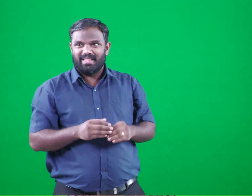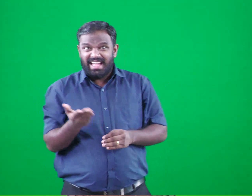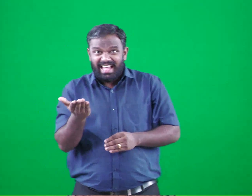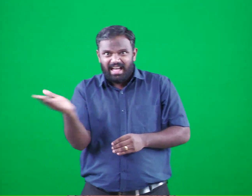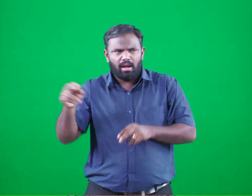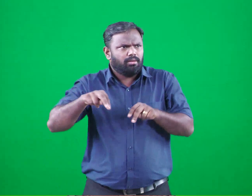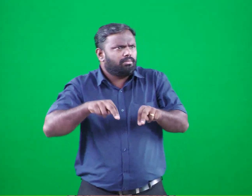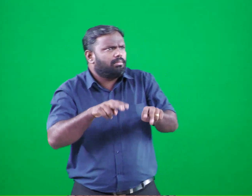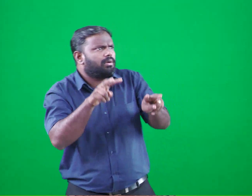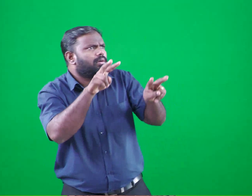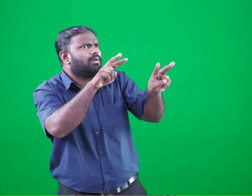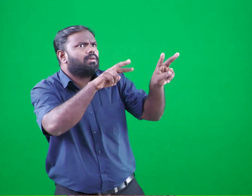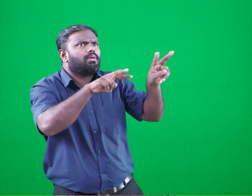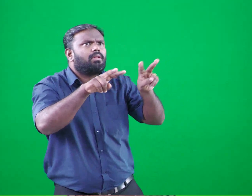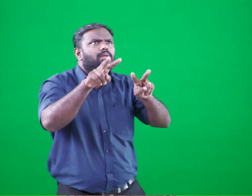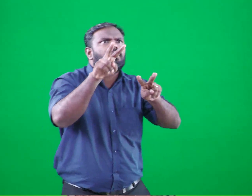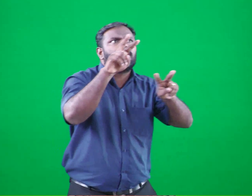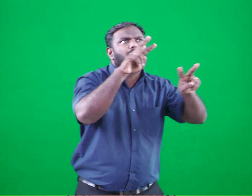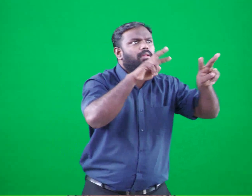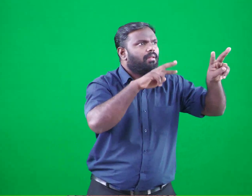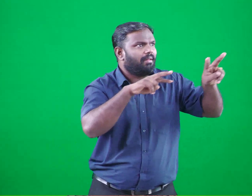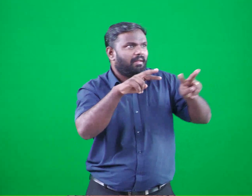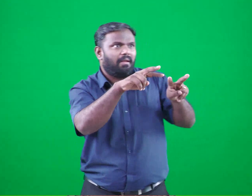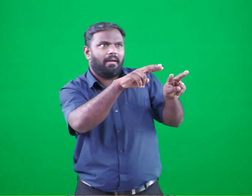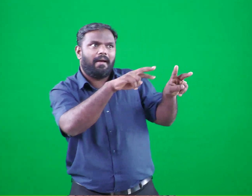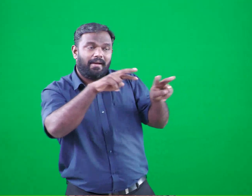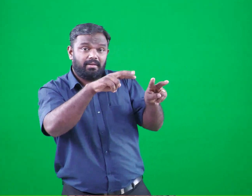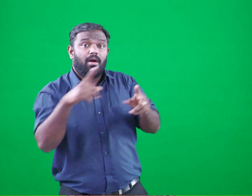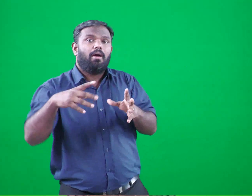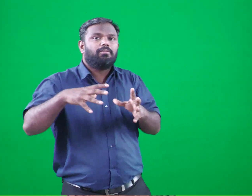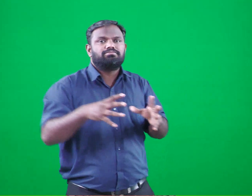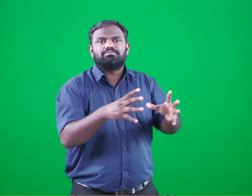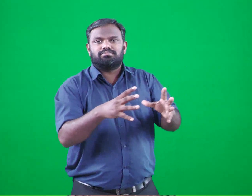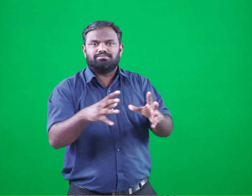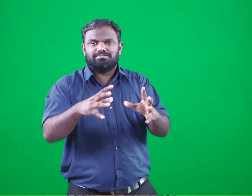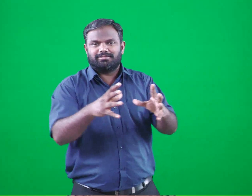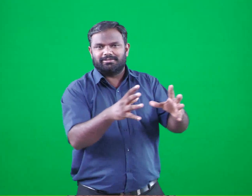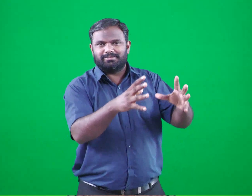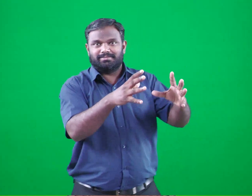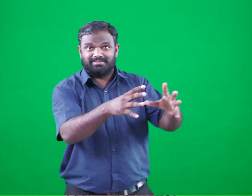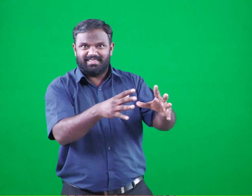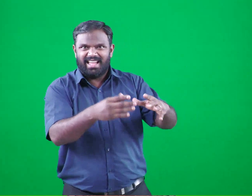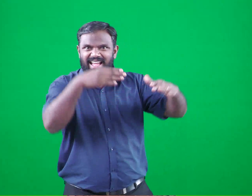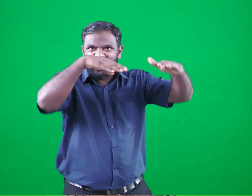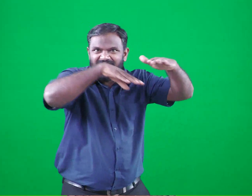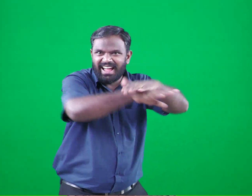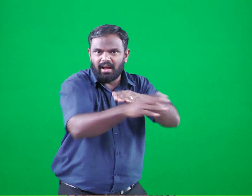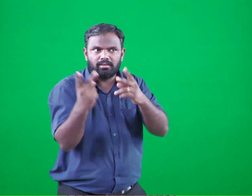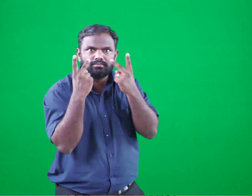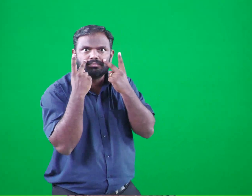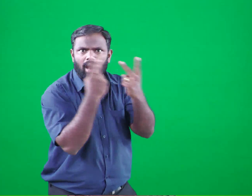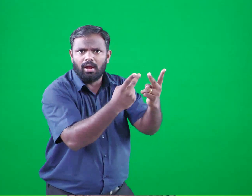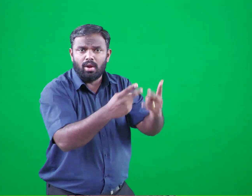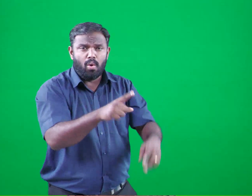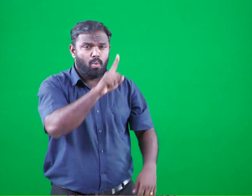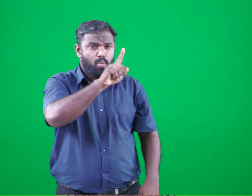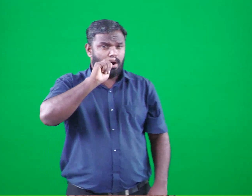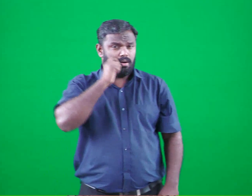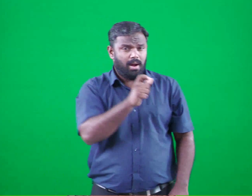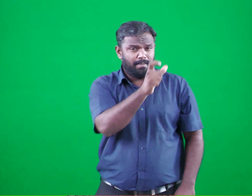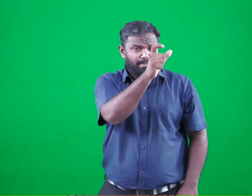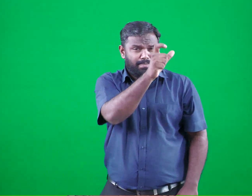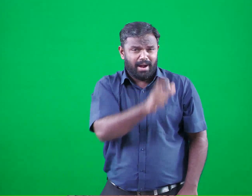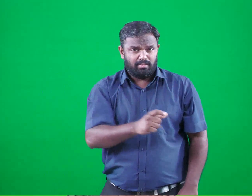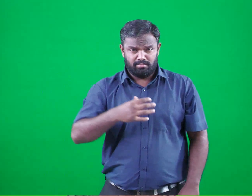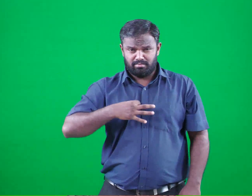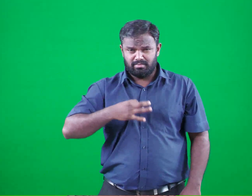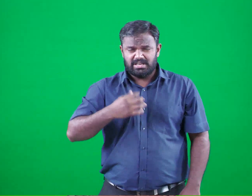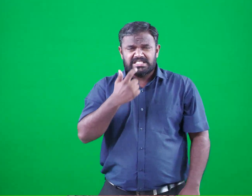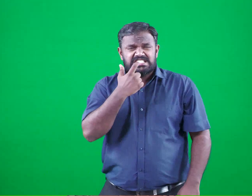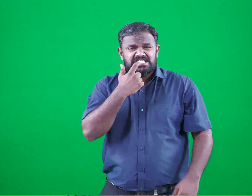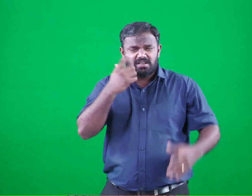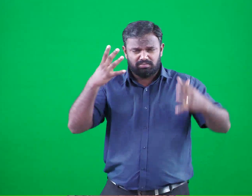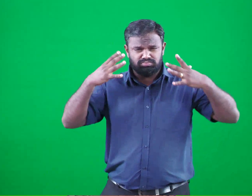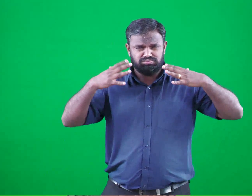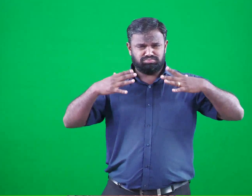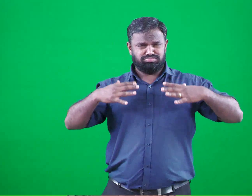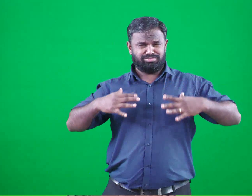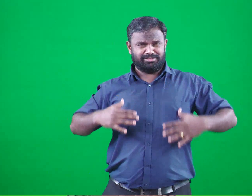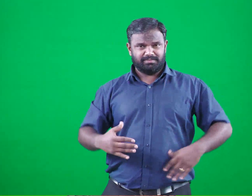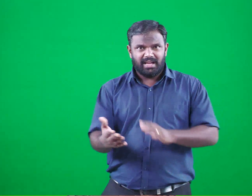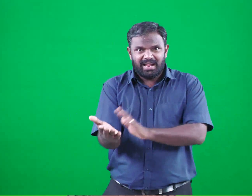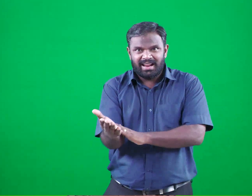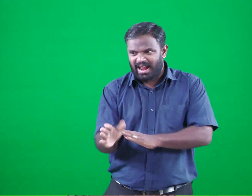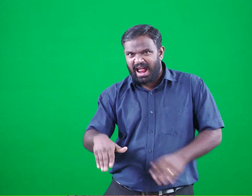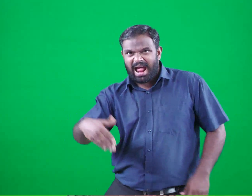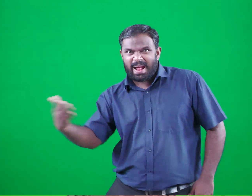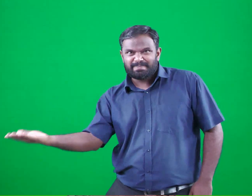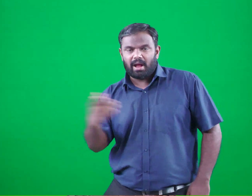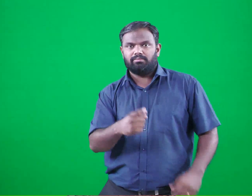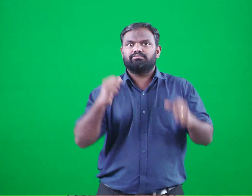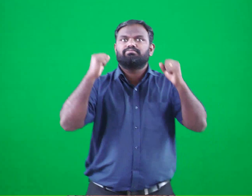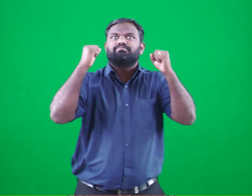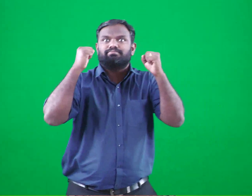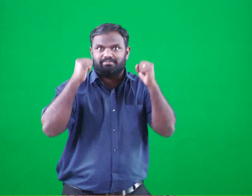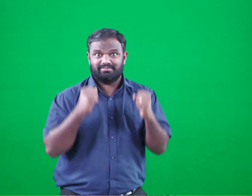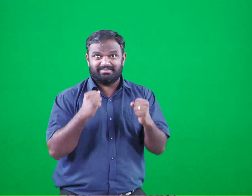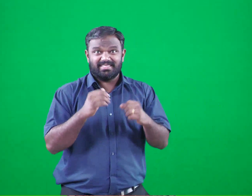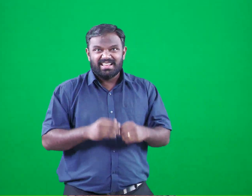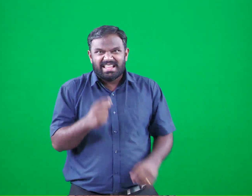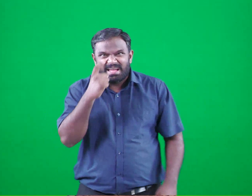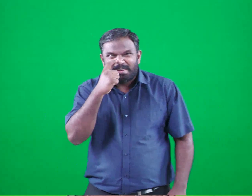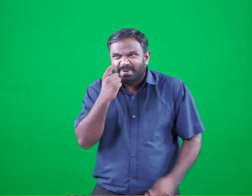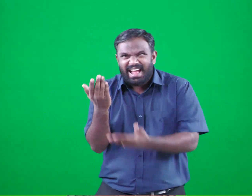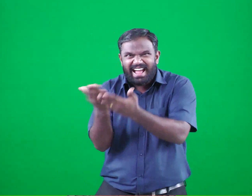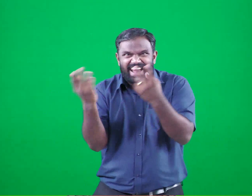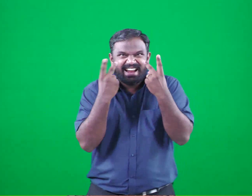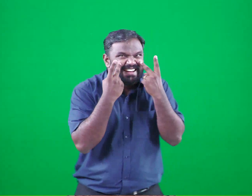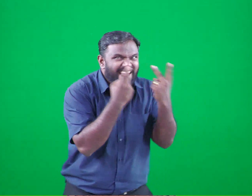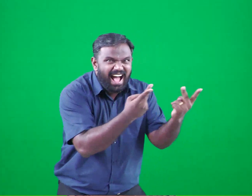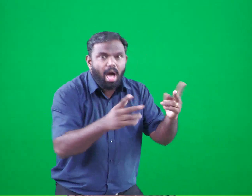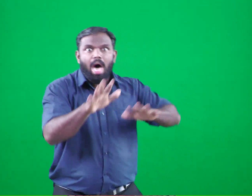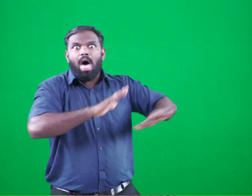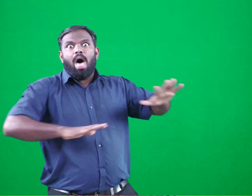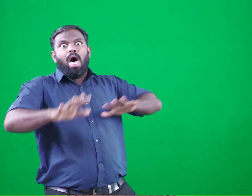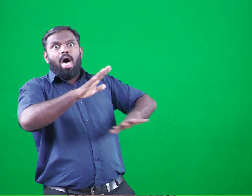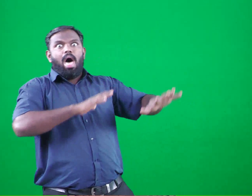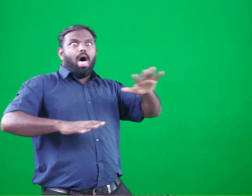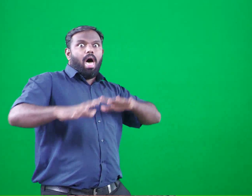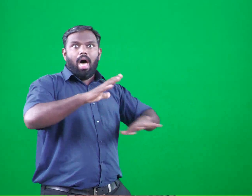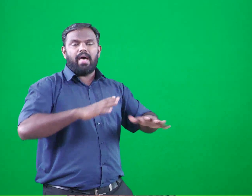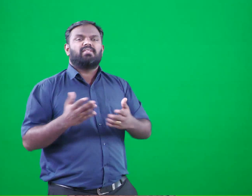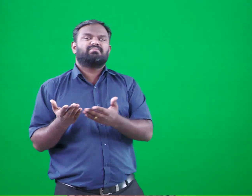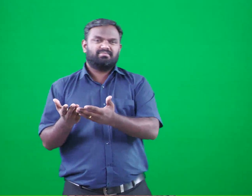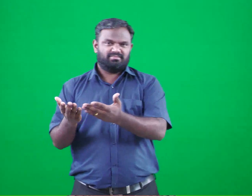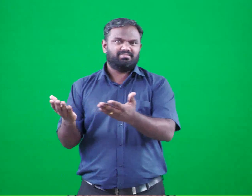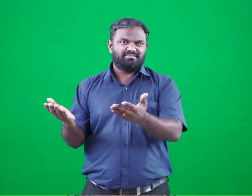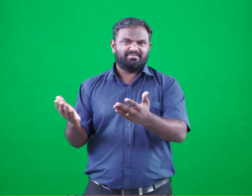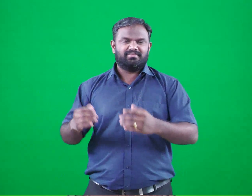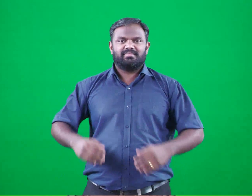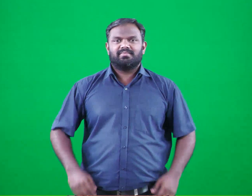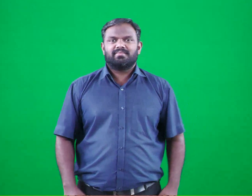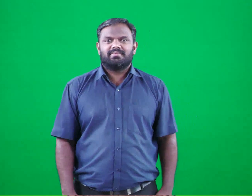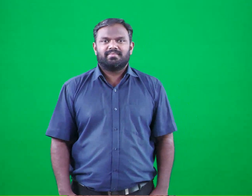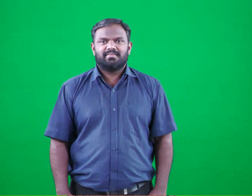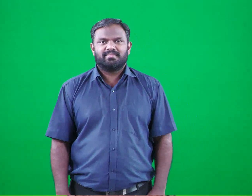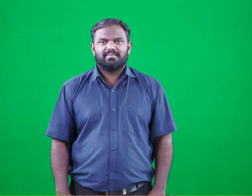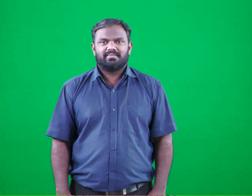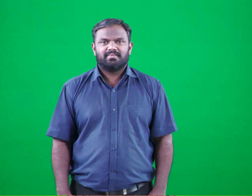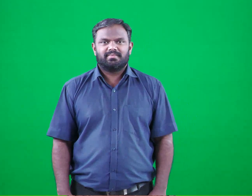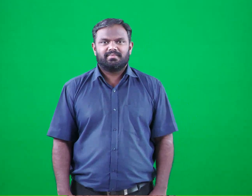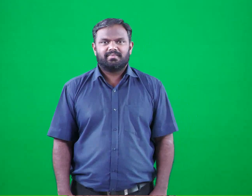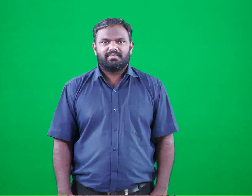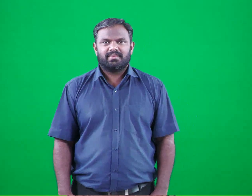When they entered the tomb, they saw a young man dressed in a white robe sitting on the right side, and they were alarmed.